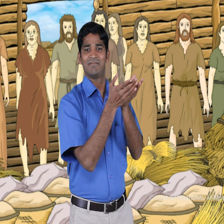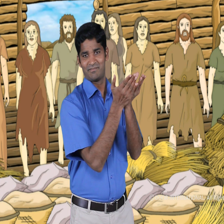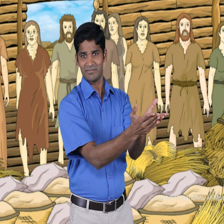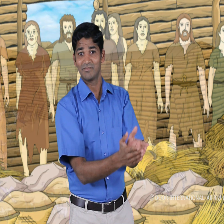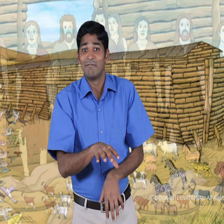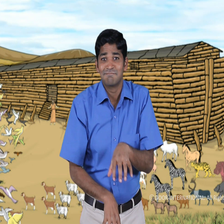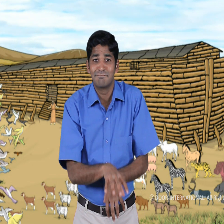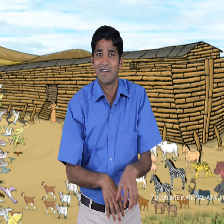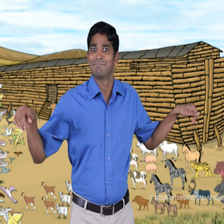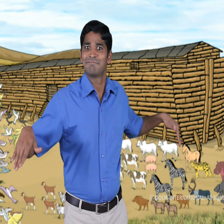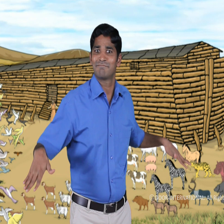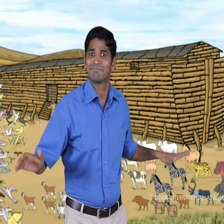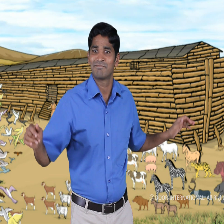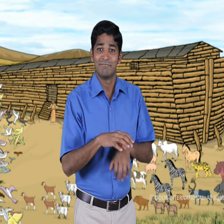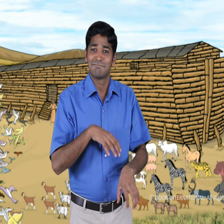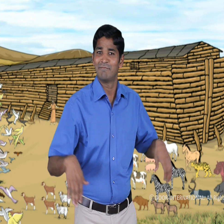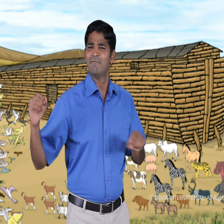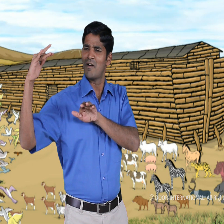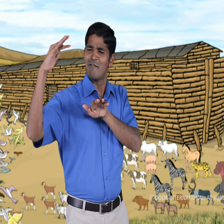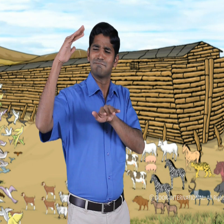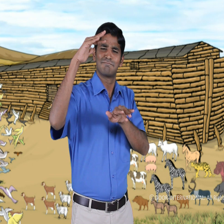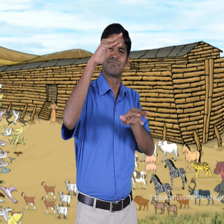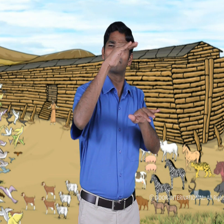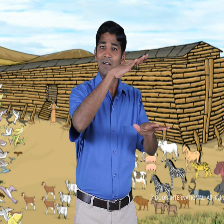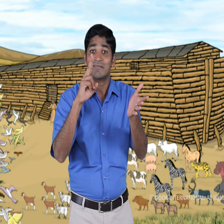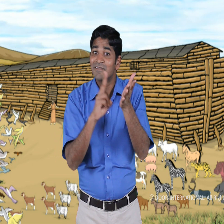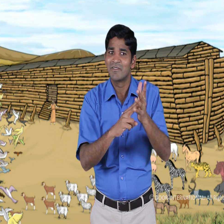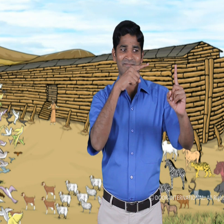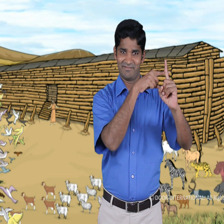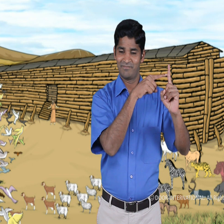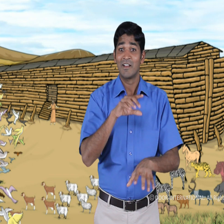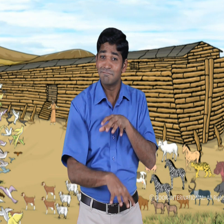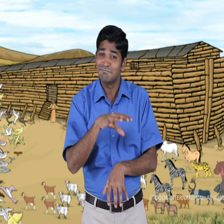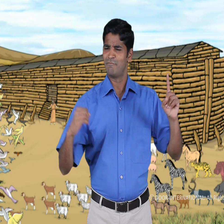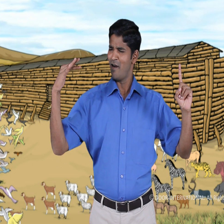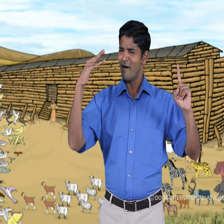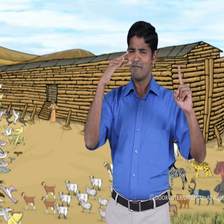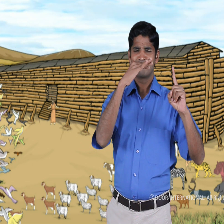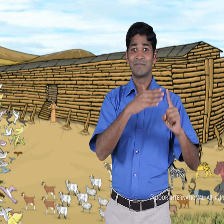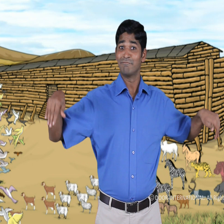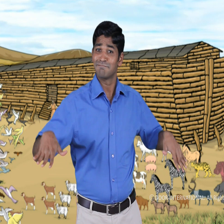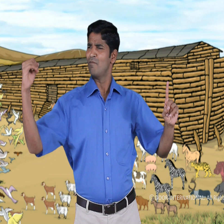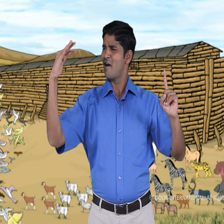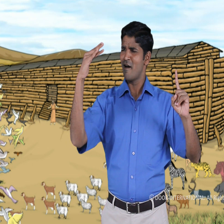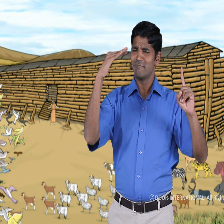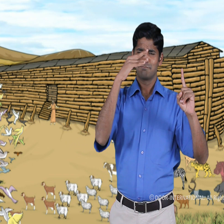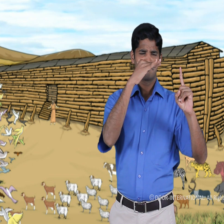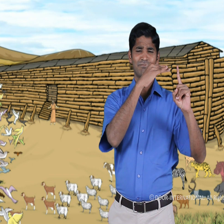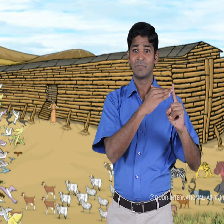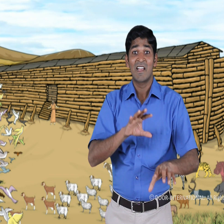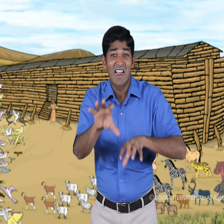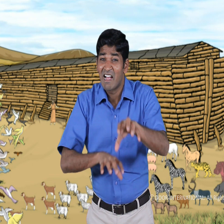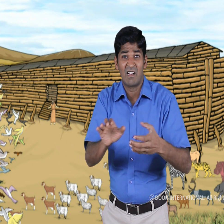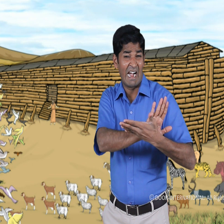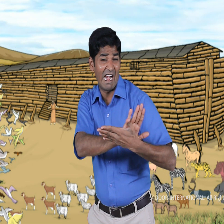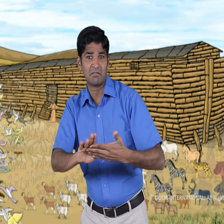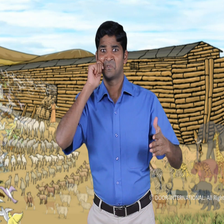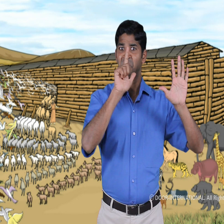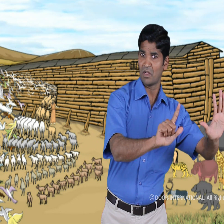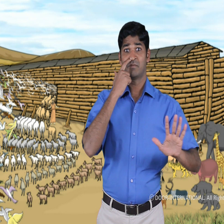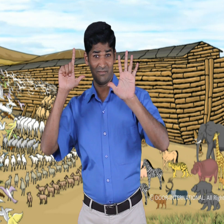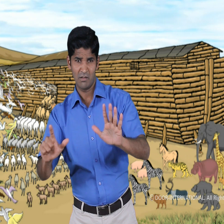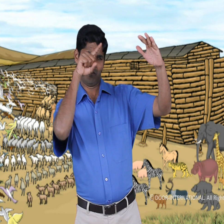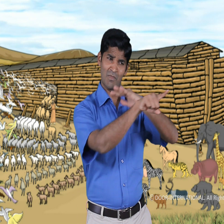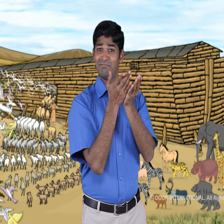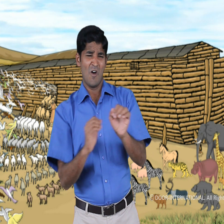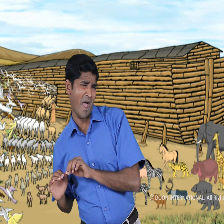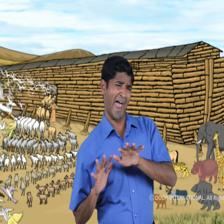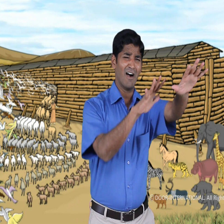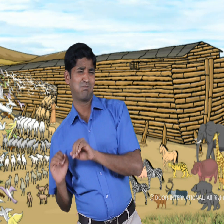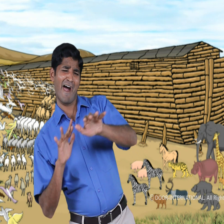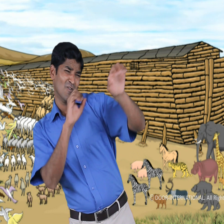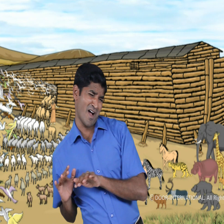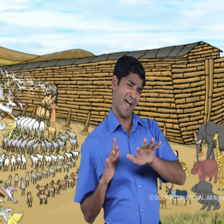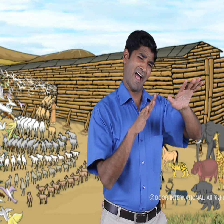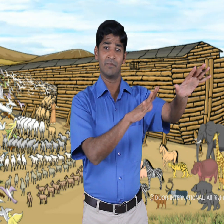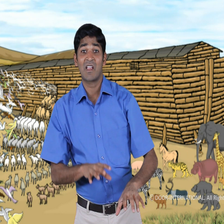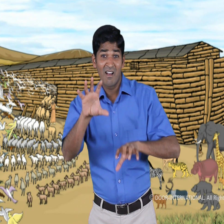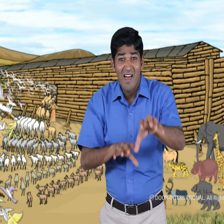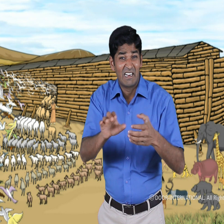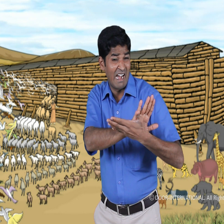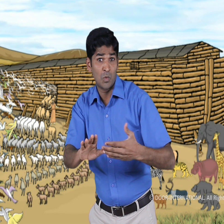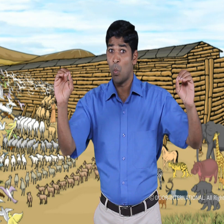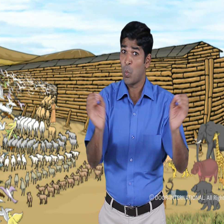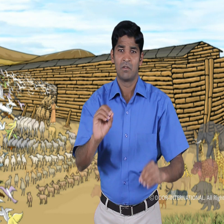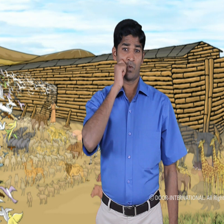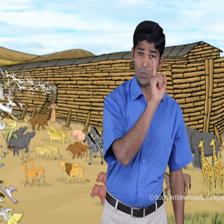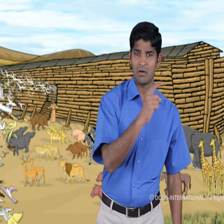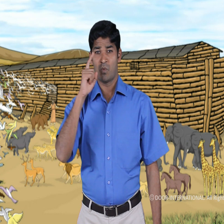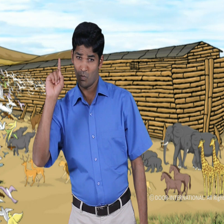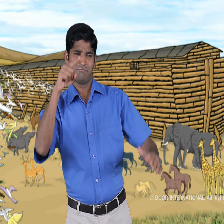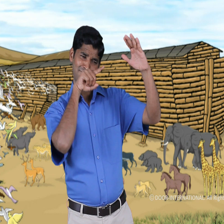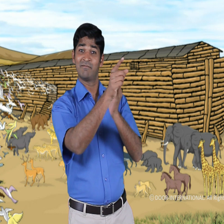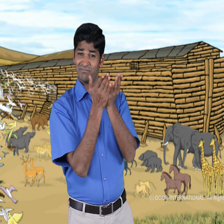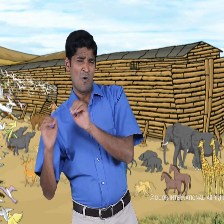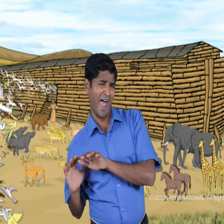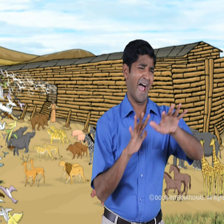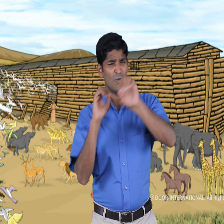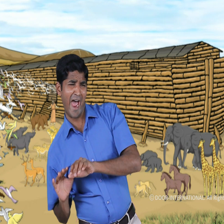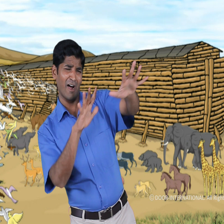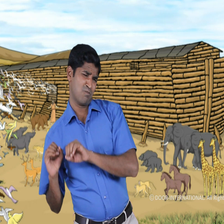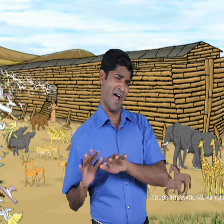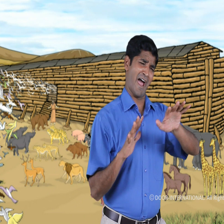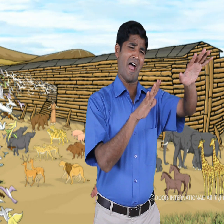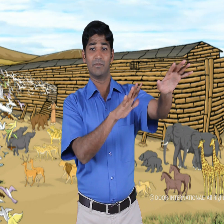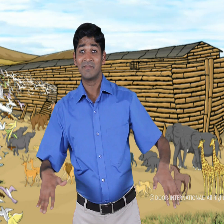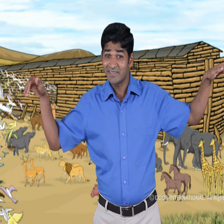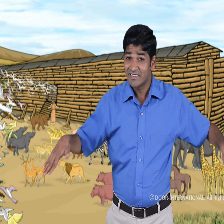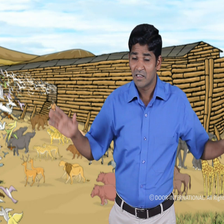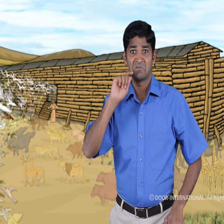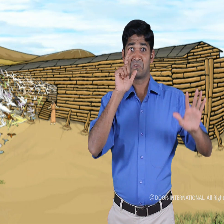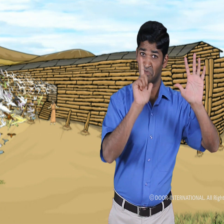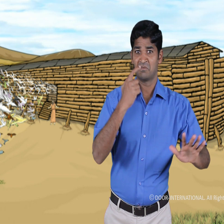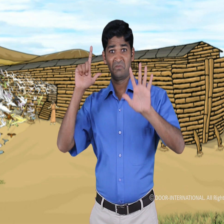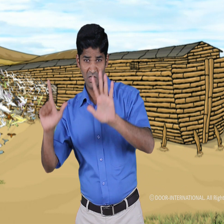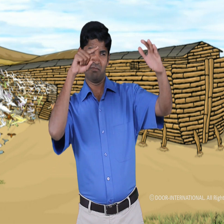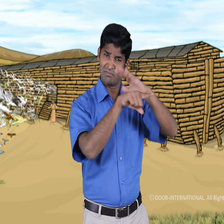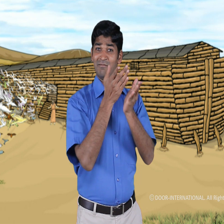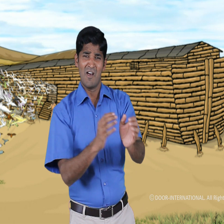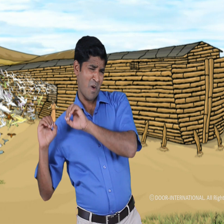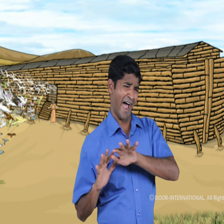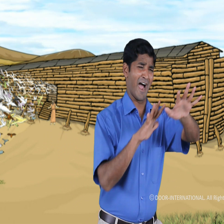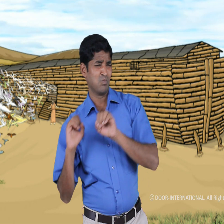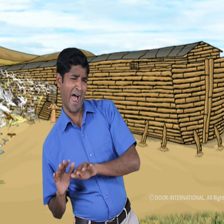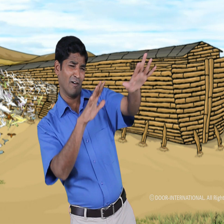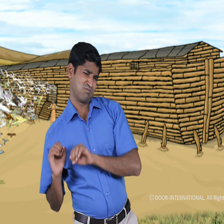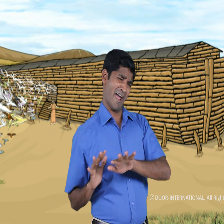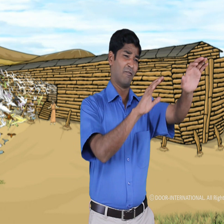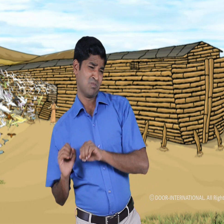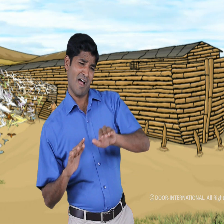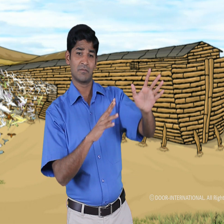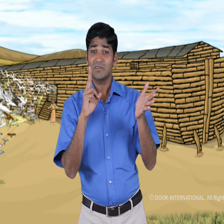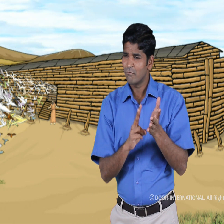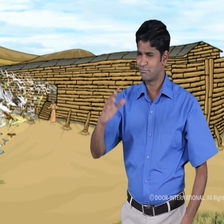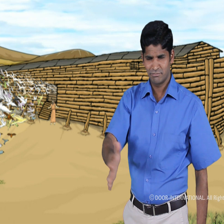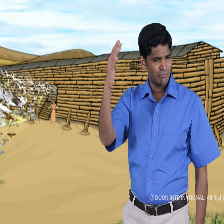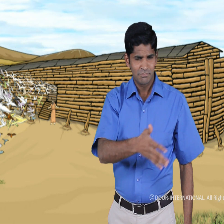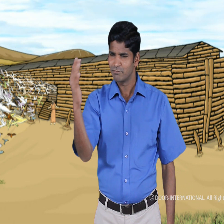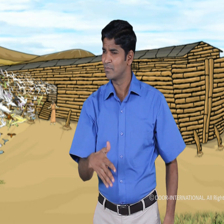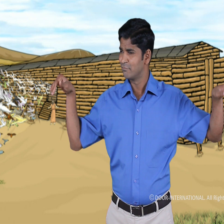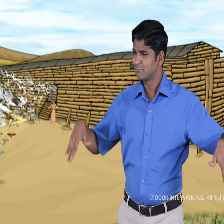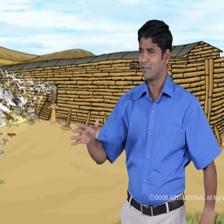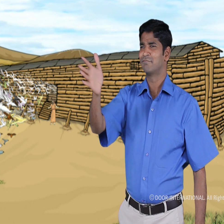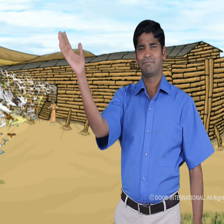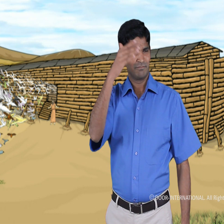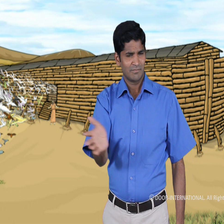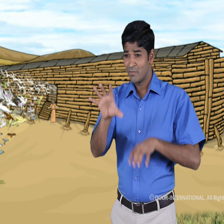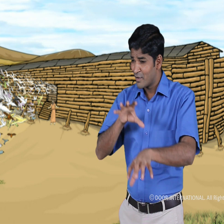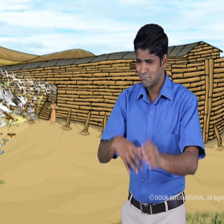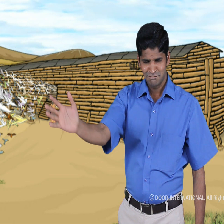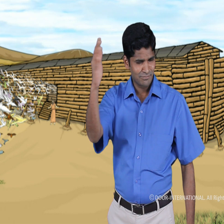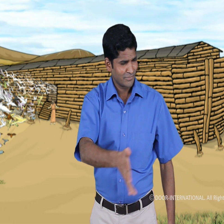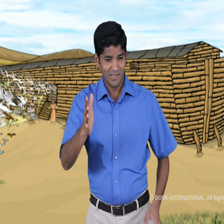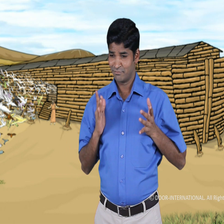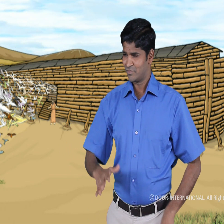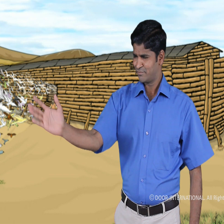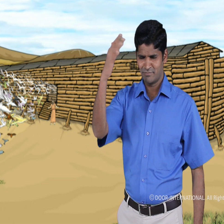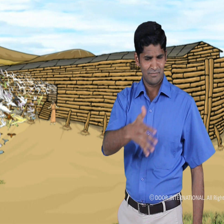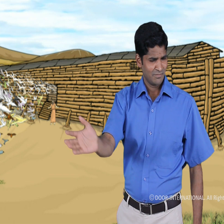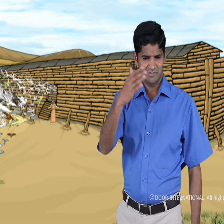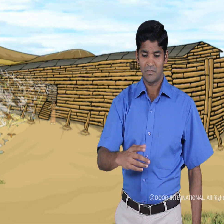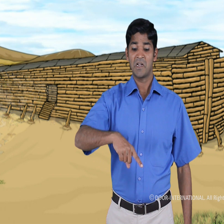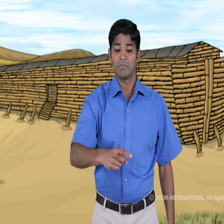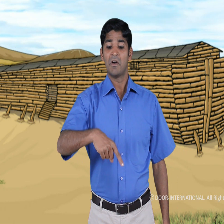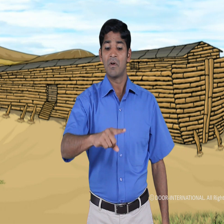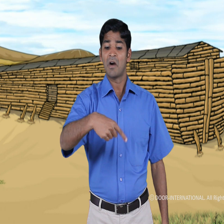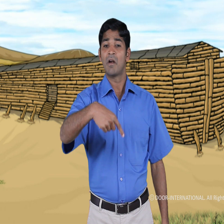The clean and unclean animals, the birds, and everything that crawls along the ground came to Noah to enter the ark, two by two, male and female, as God had commanded Noah.